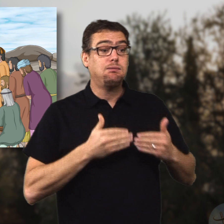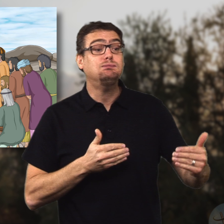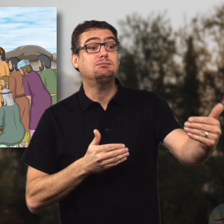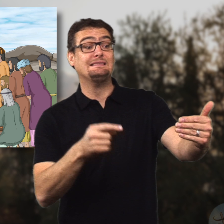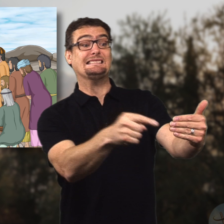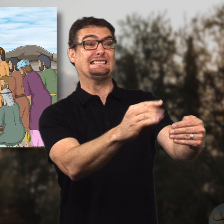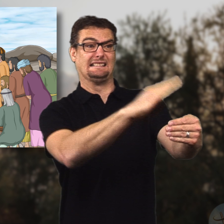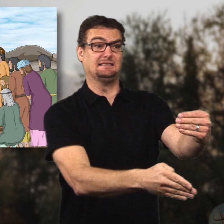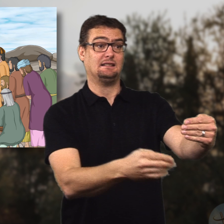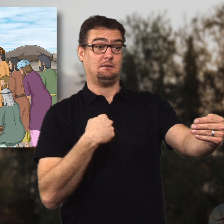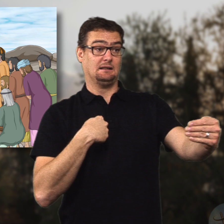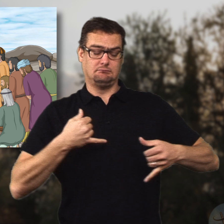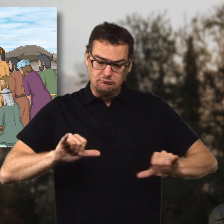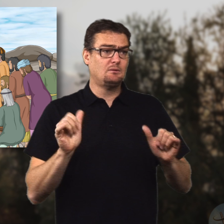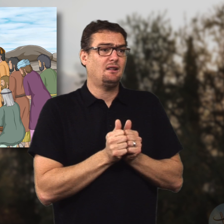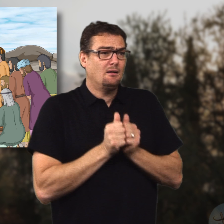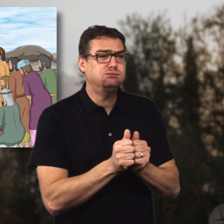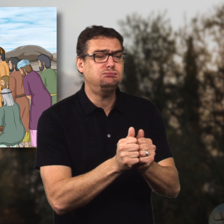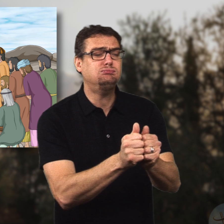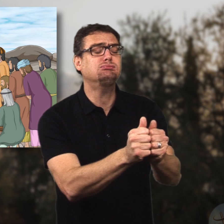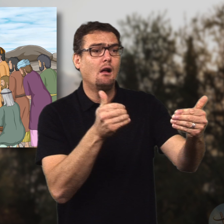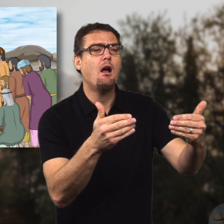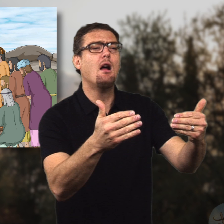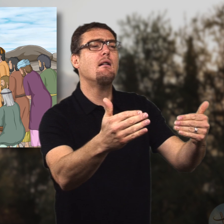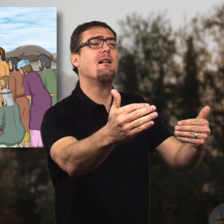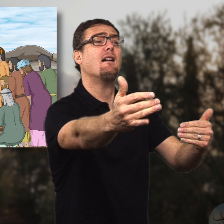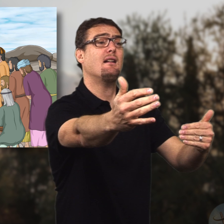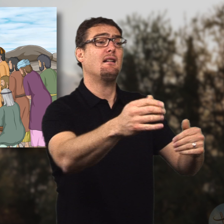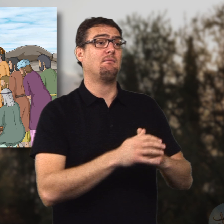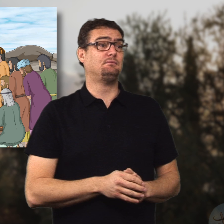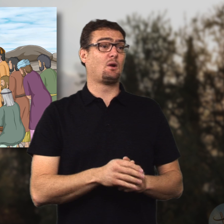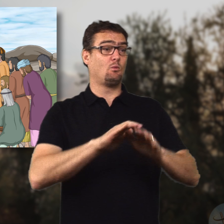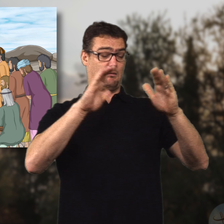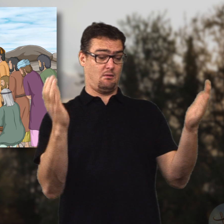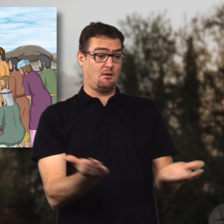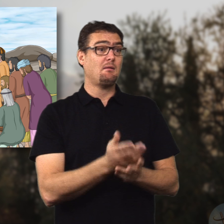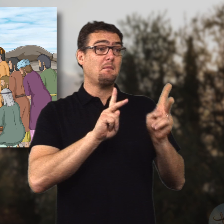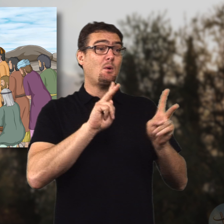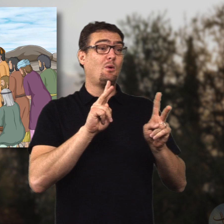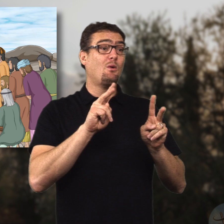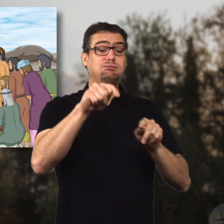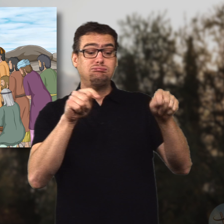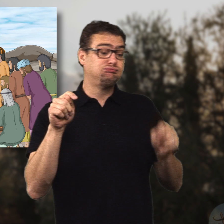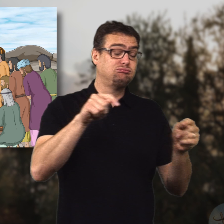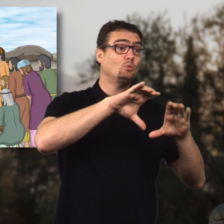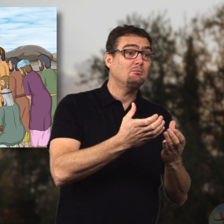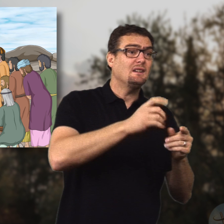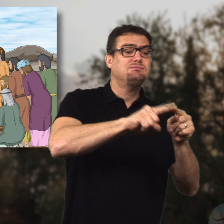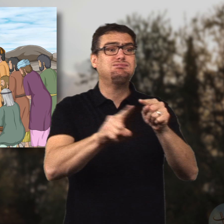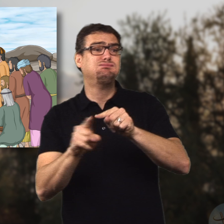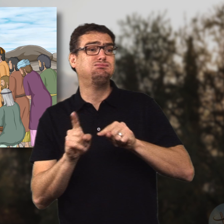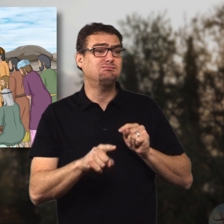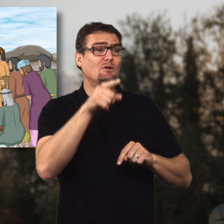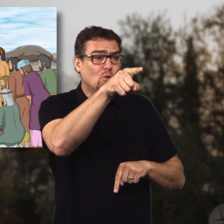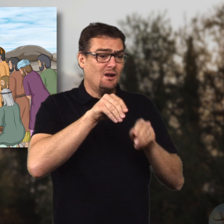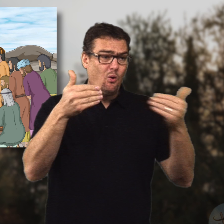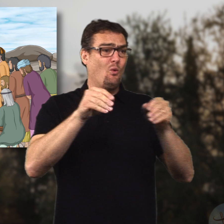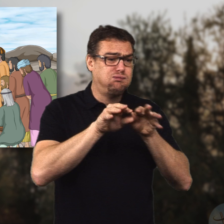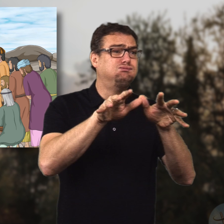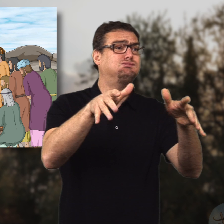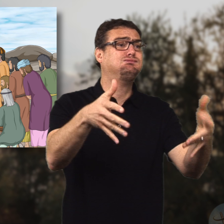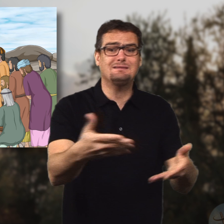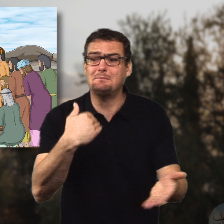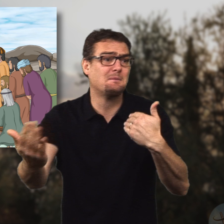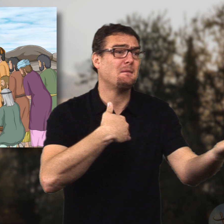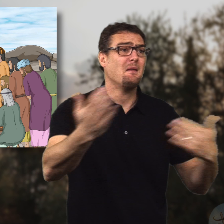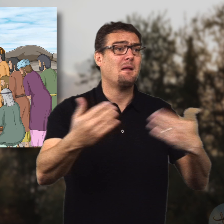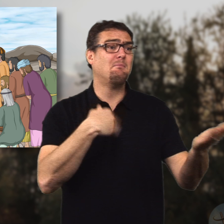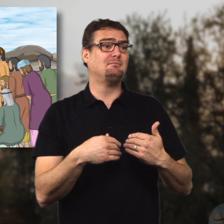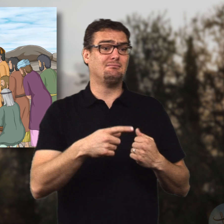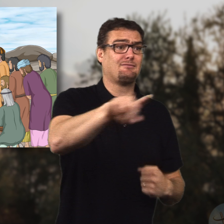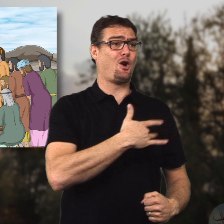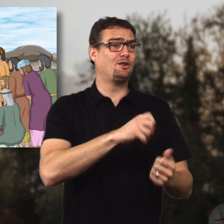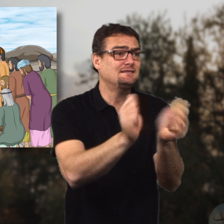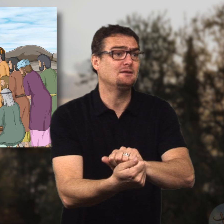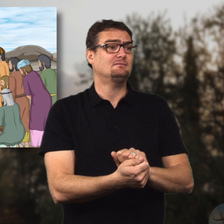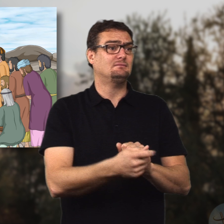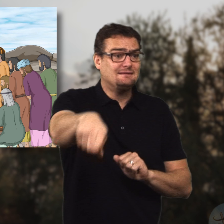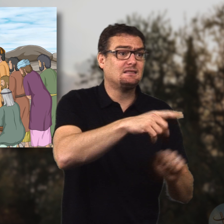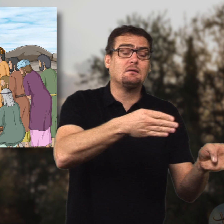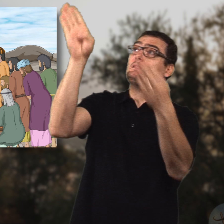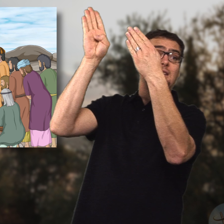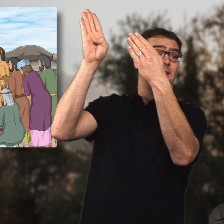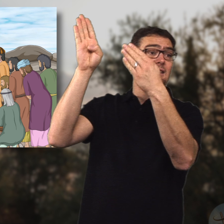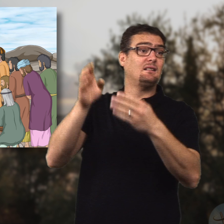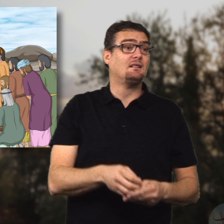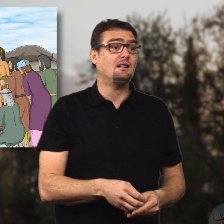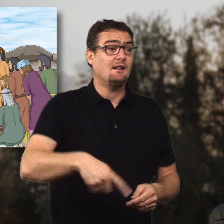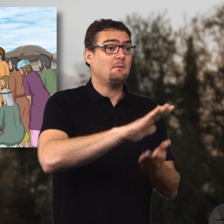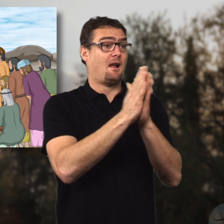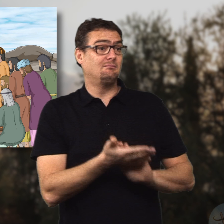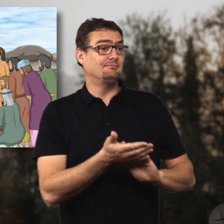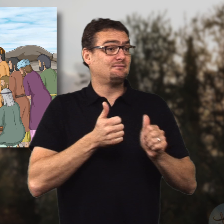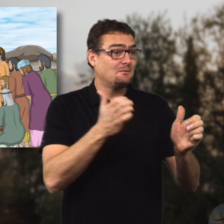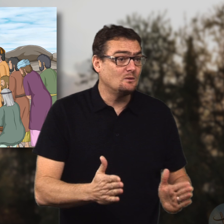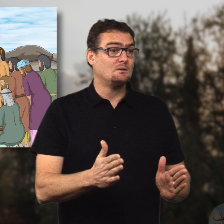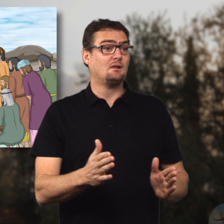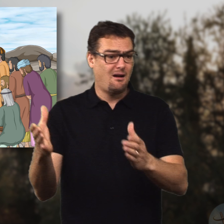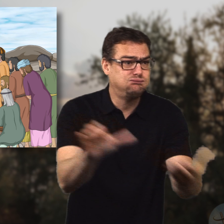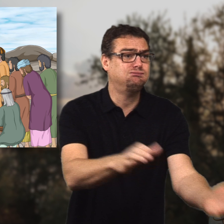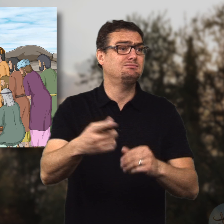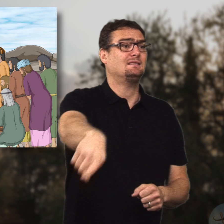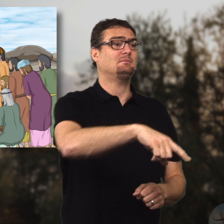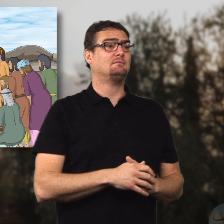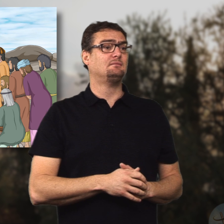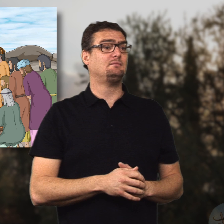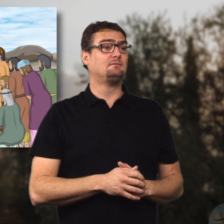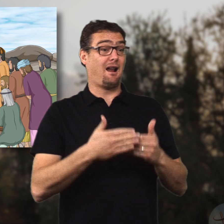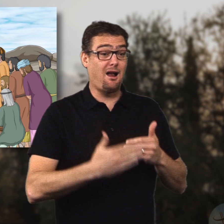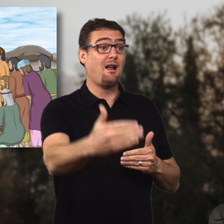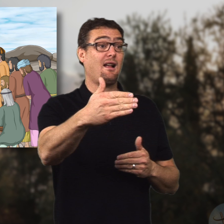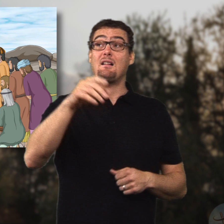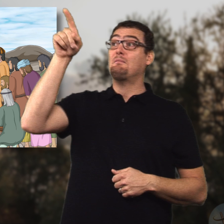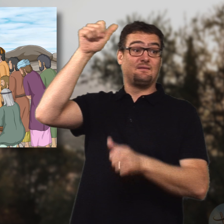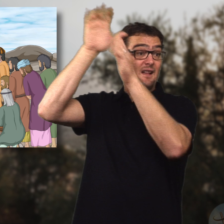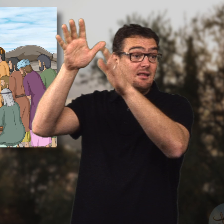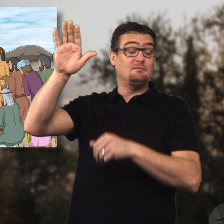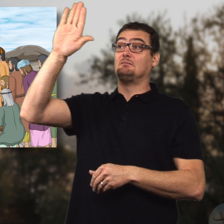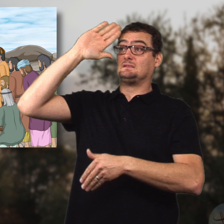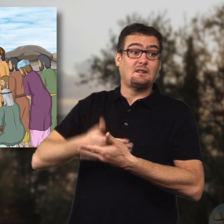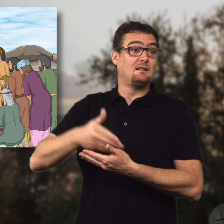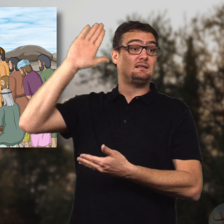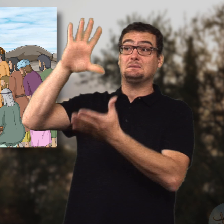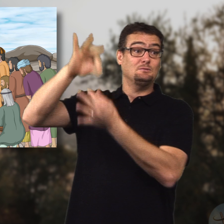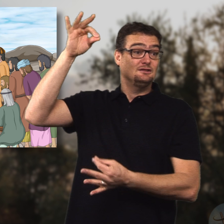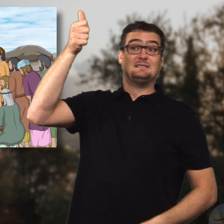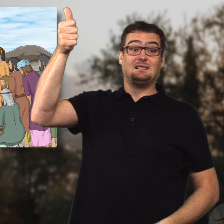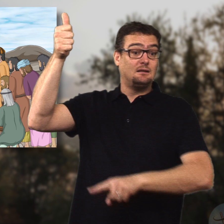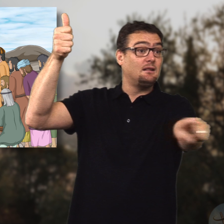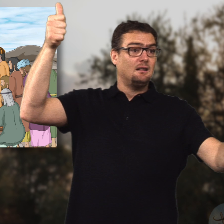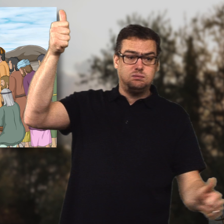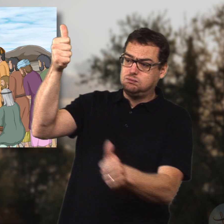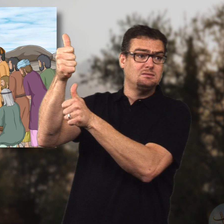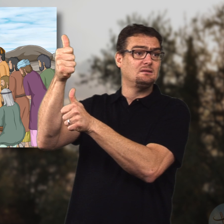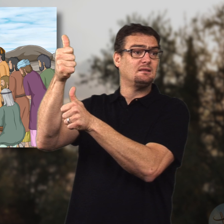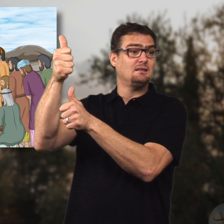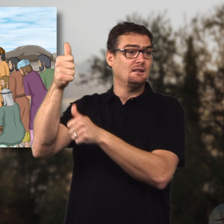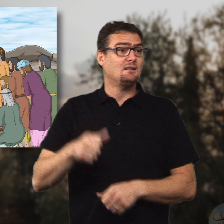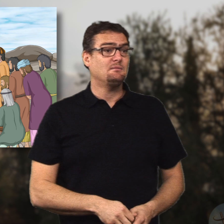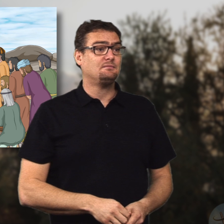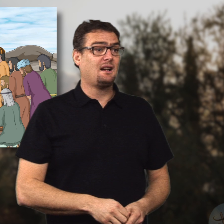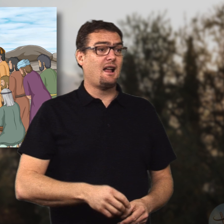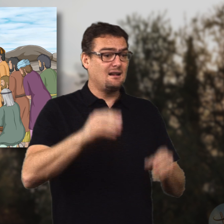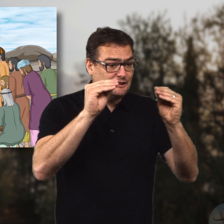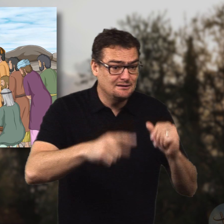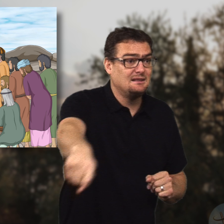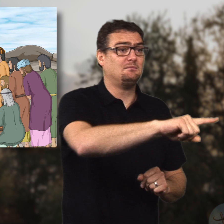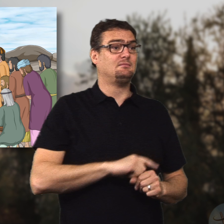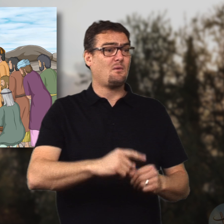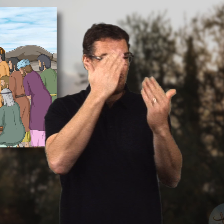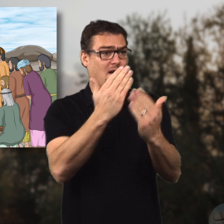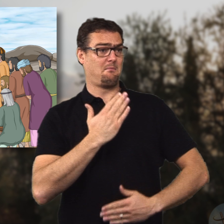Therefore go and make disciples of all nations, baptizing them in the name of the Father, and of the Son, and of the Holy Spirit, and teaching them to obey all that I have commanded you.